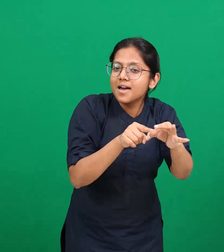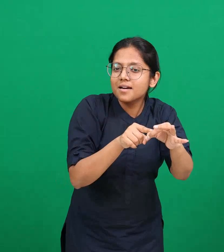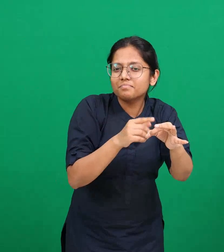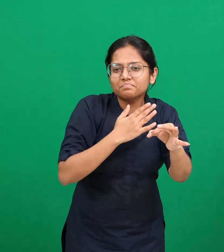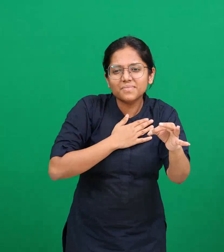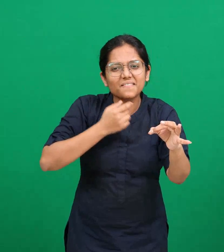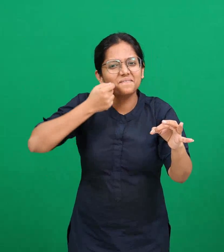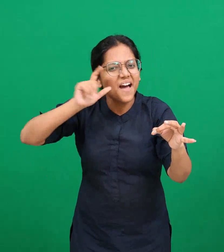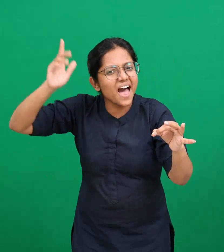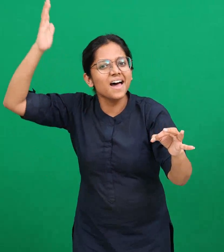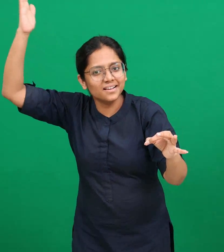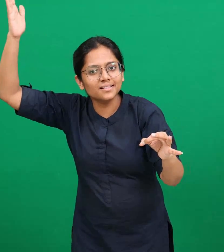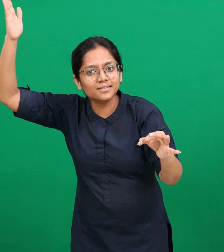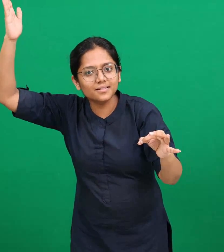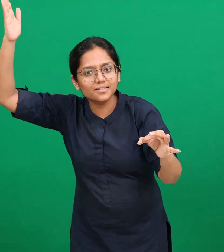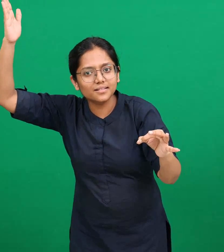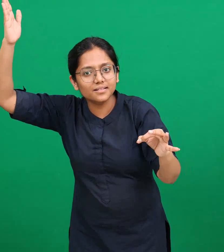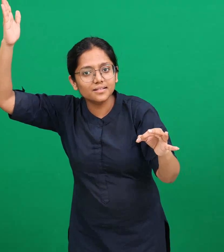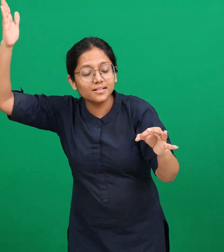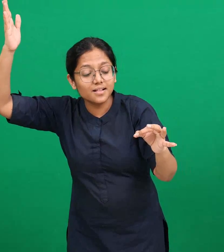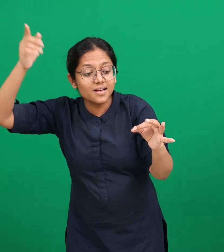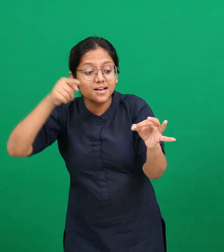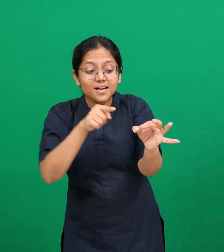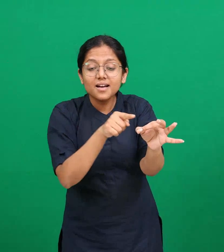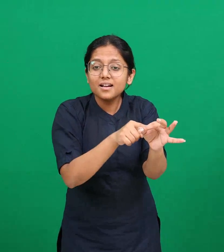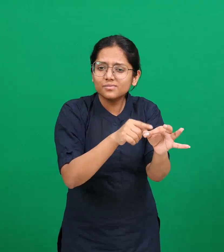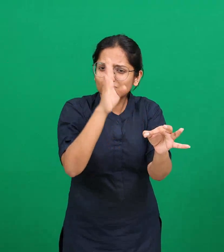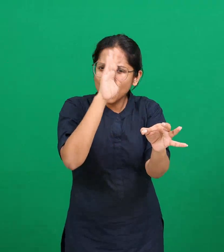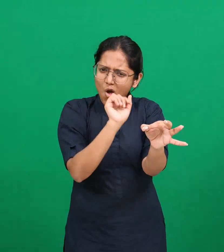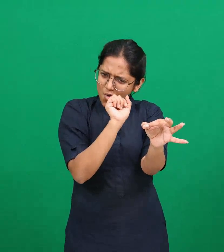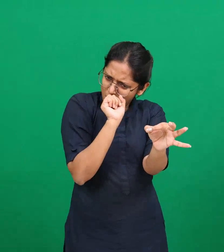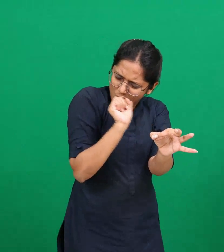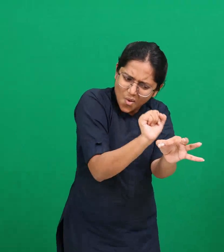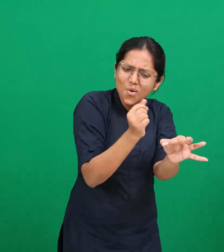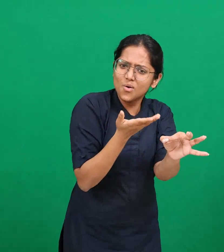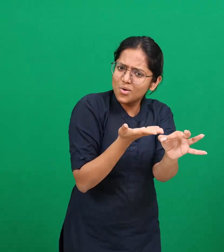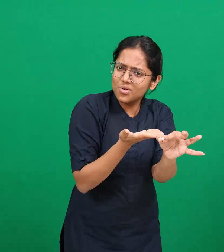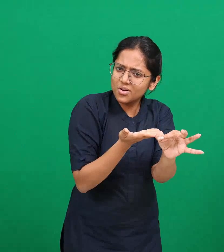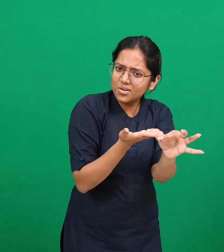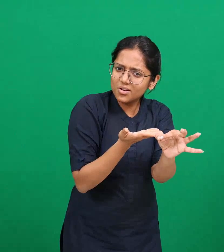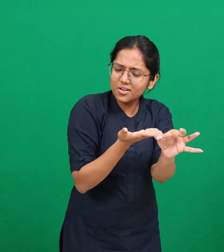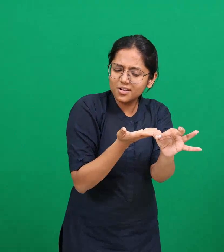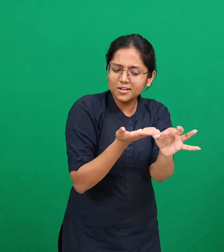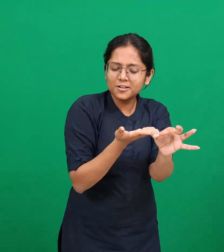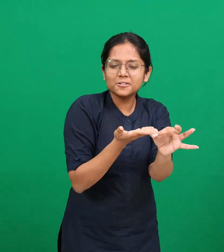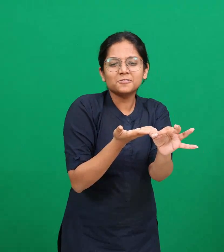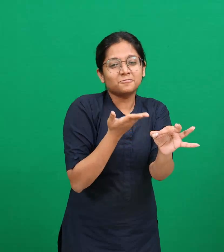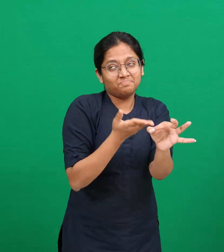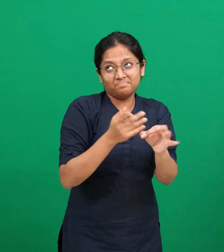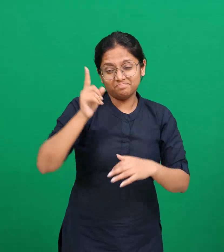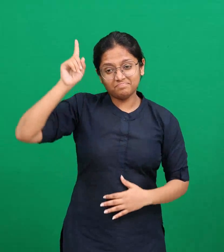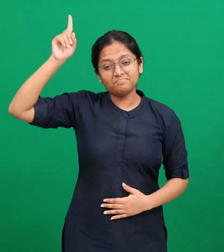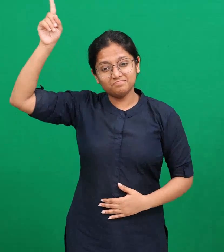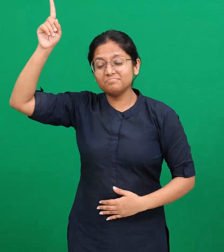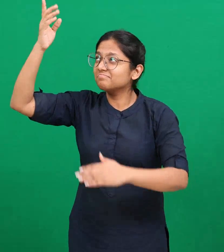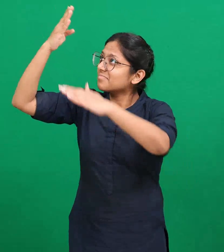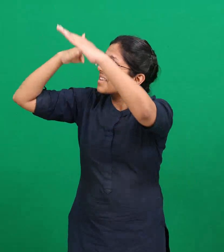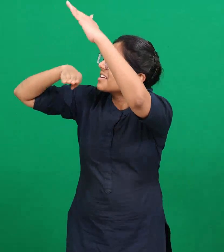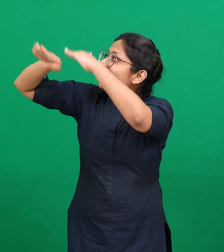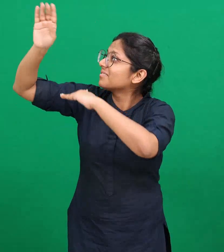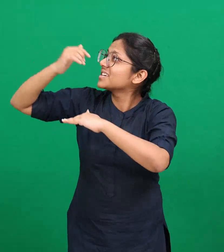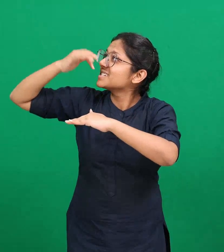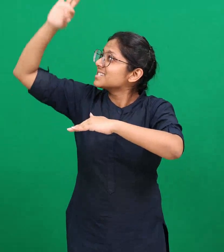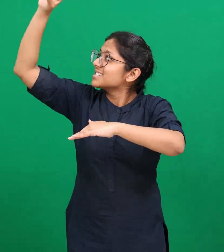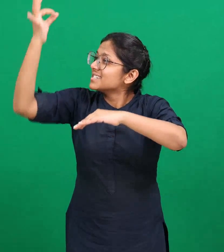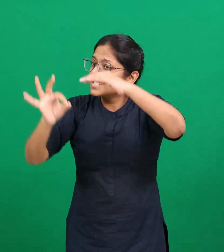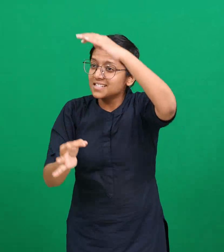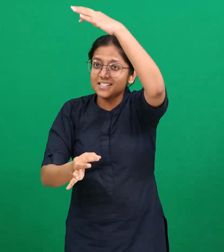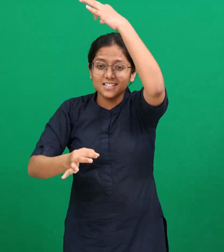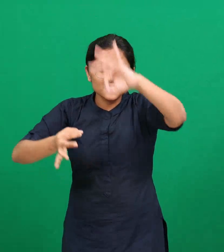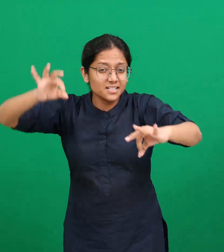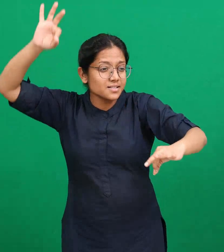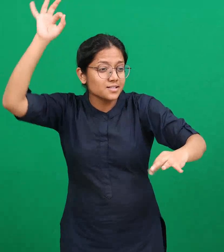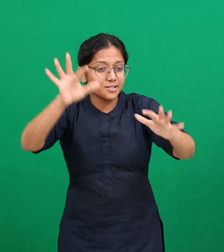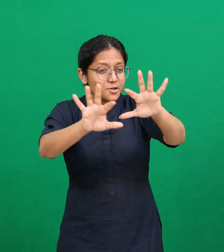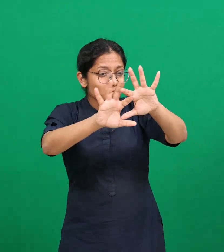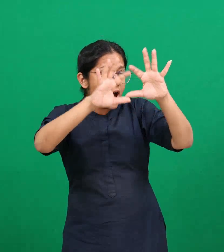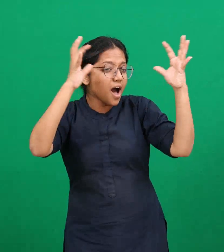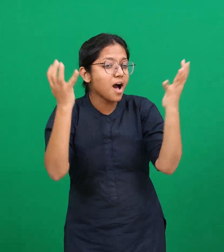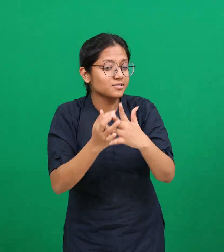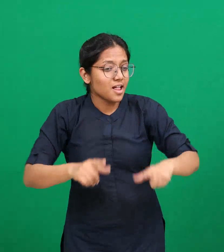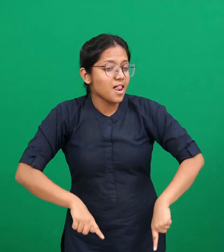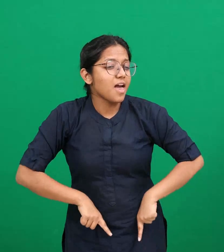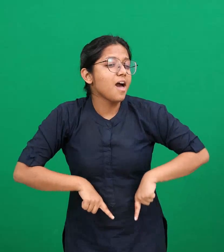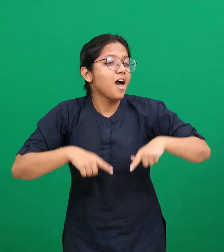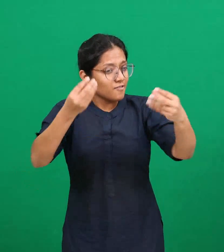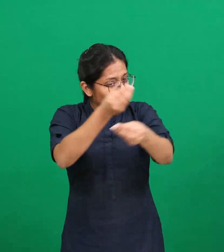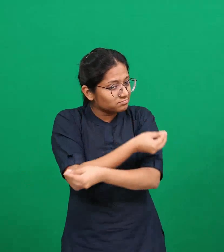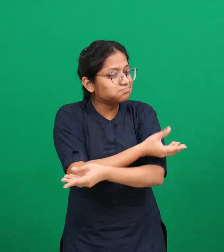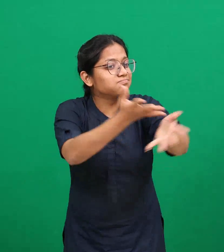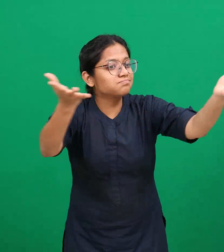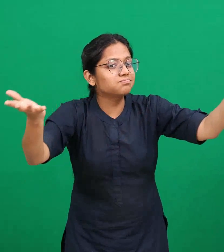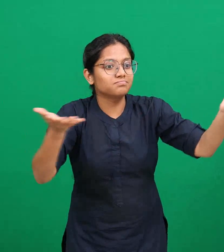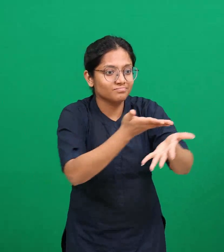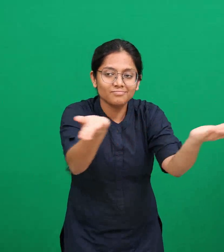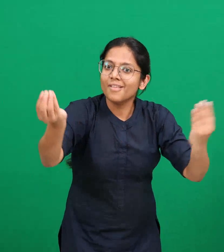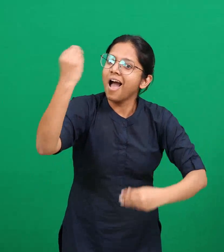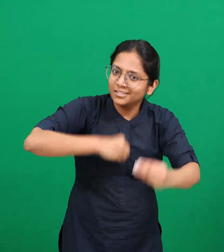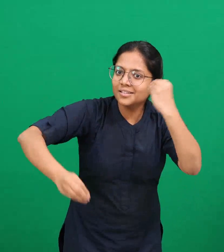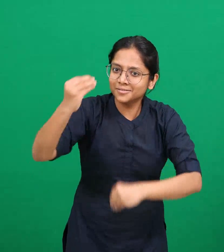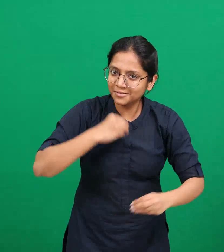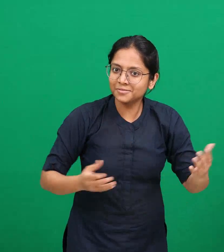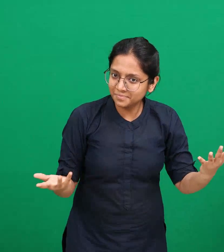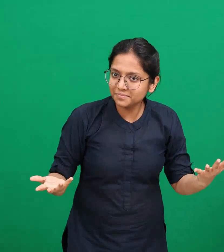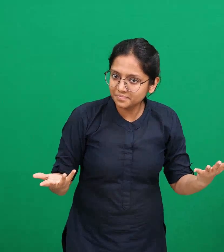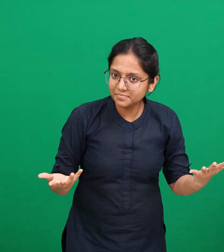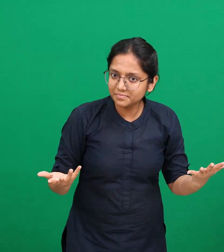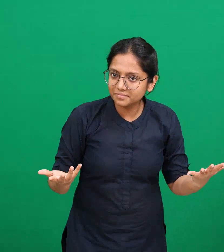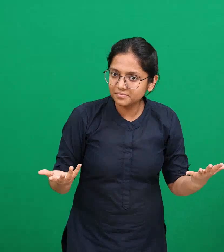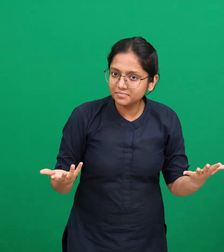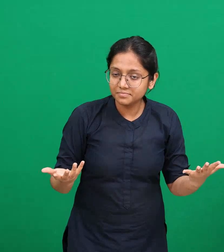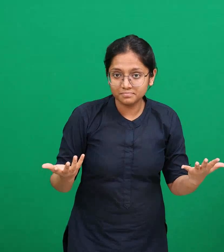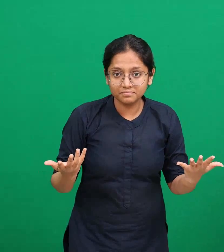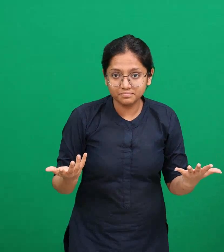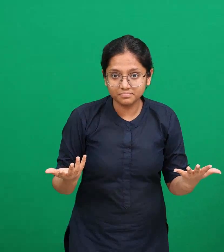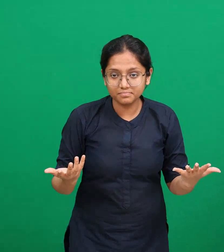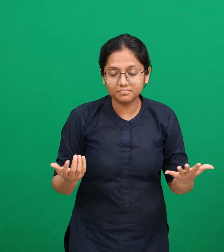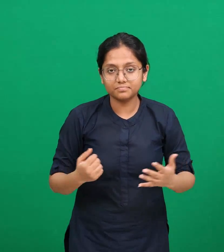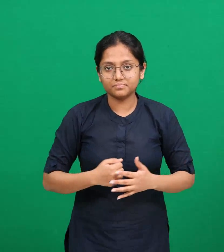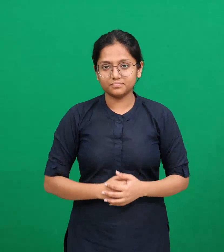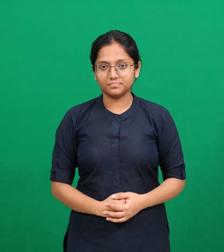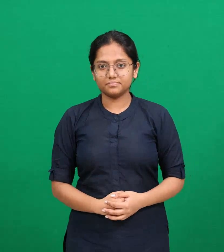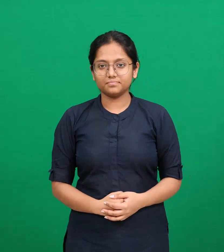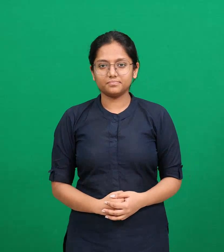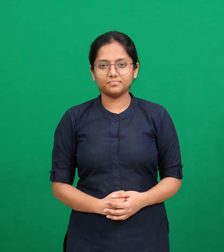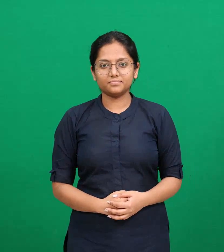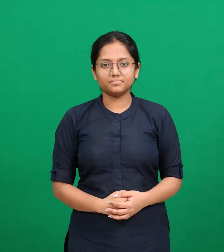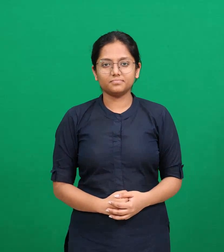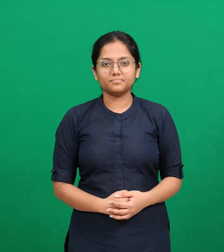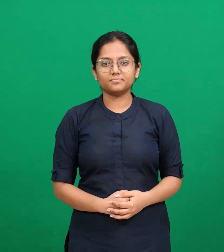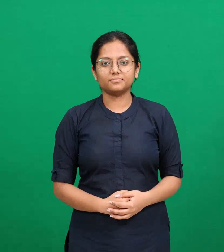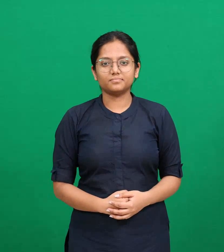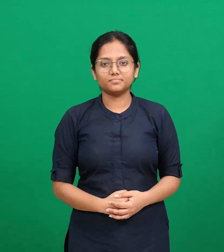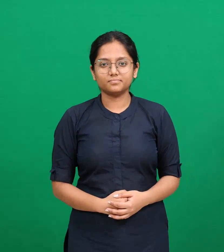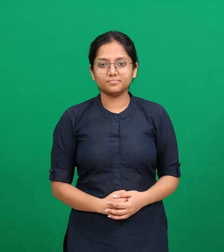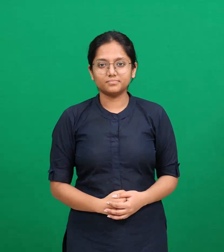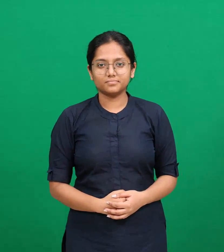For the bread of God is He who comes down from heaven and gives life to the world."